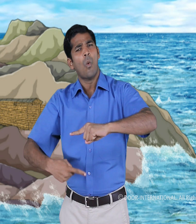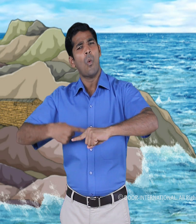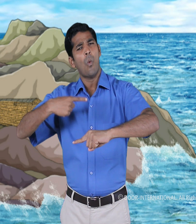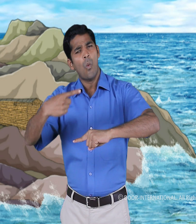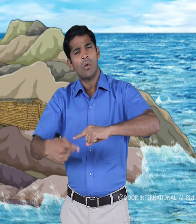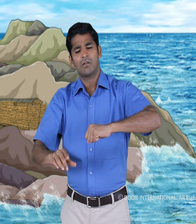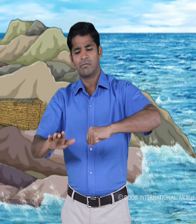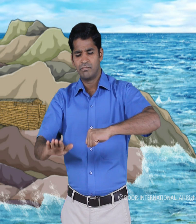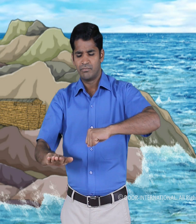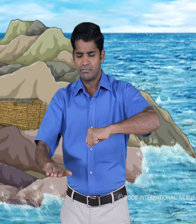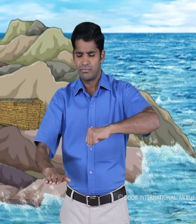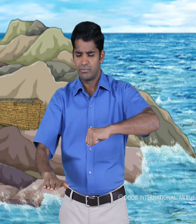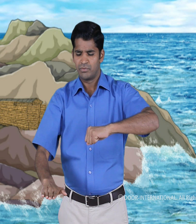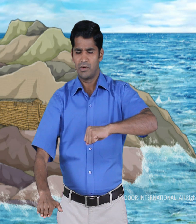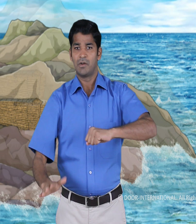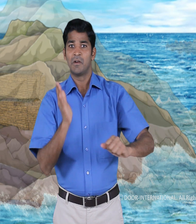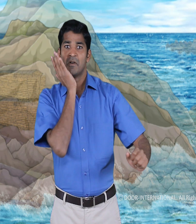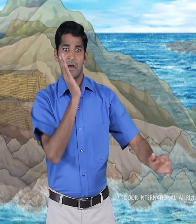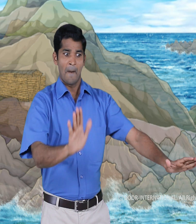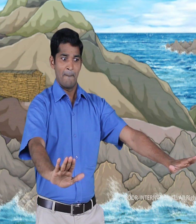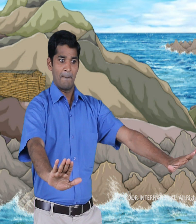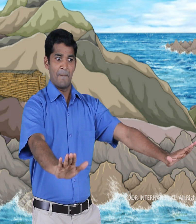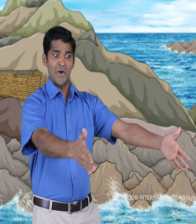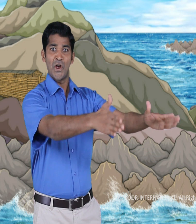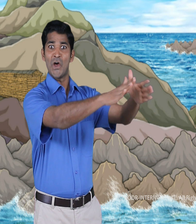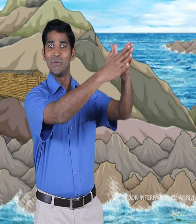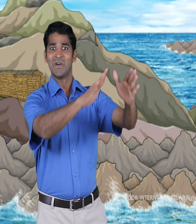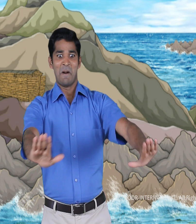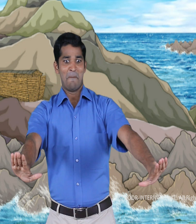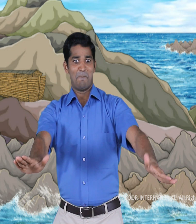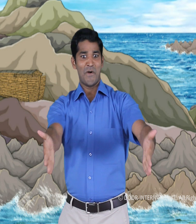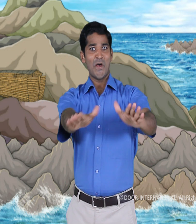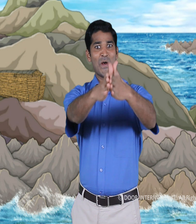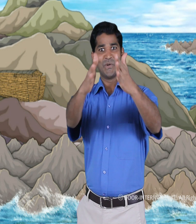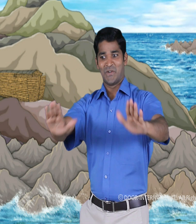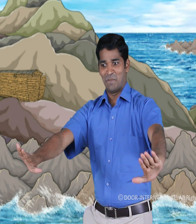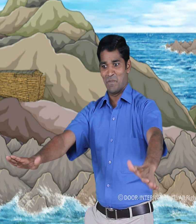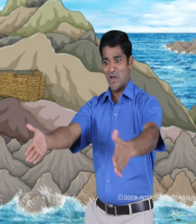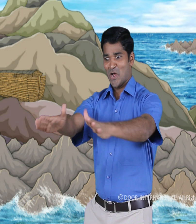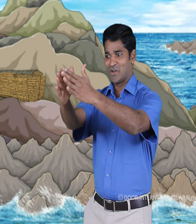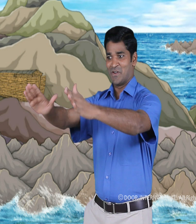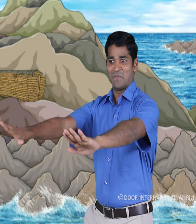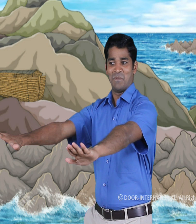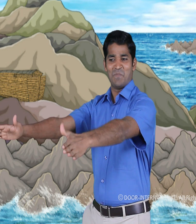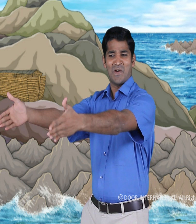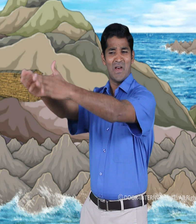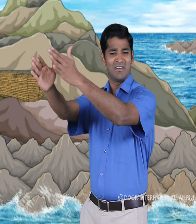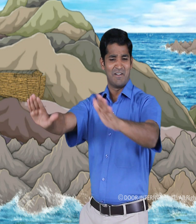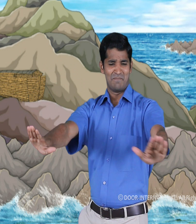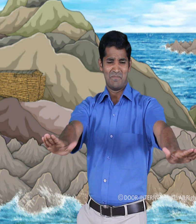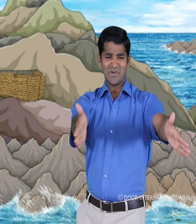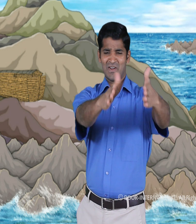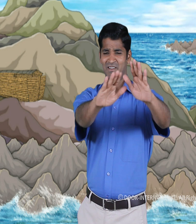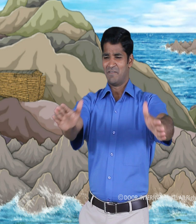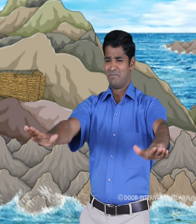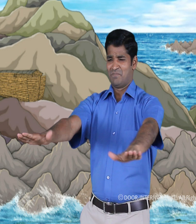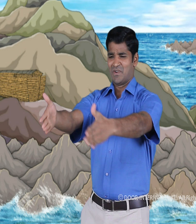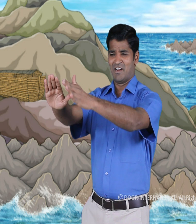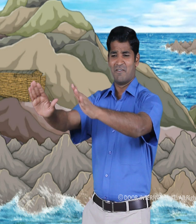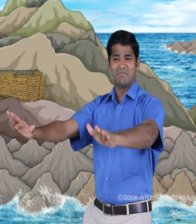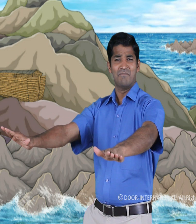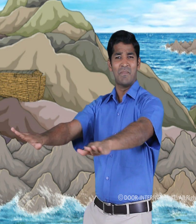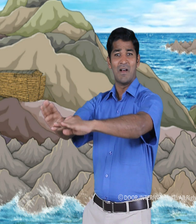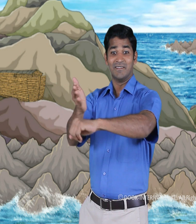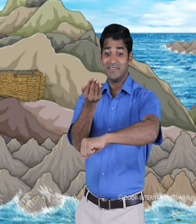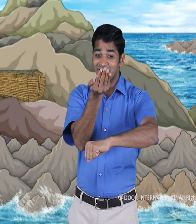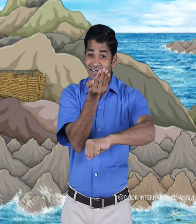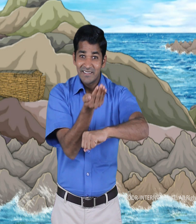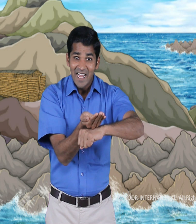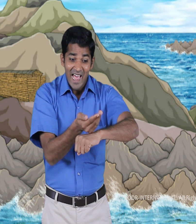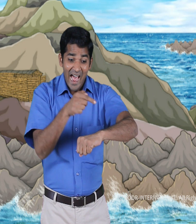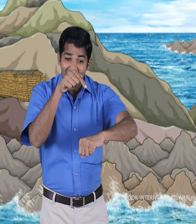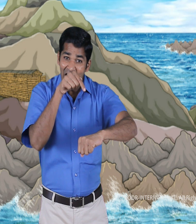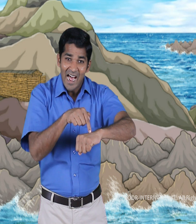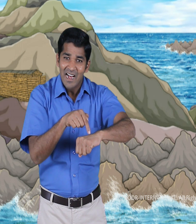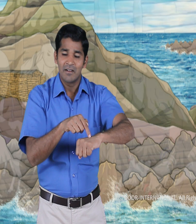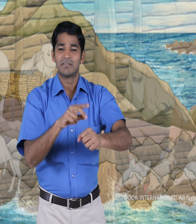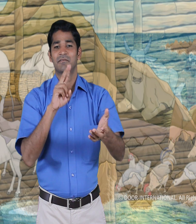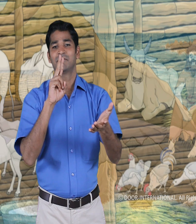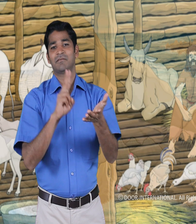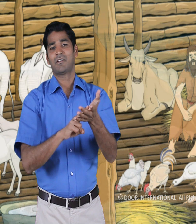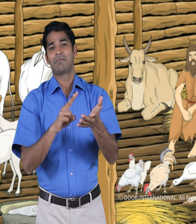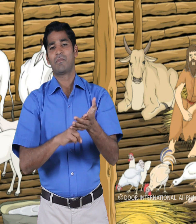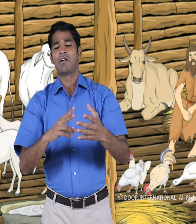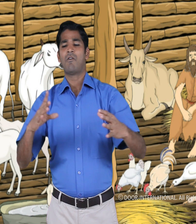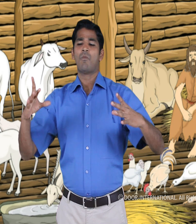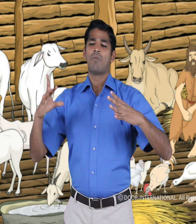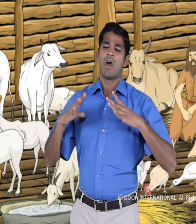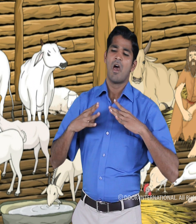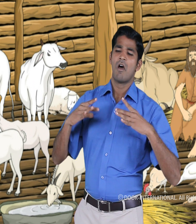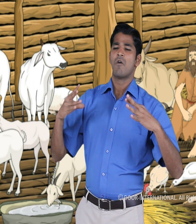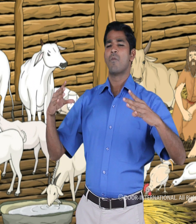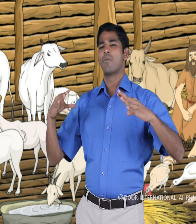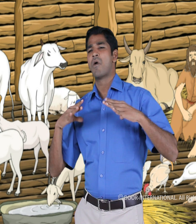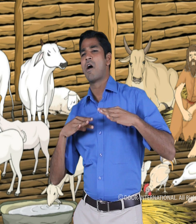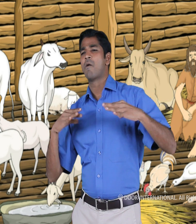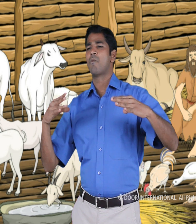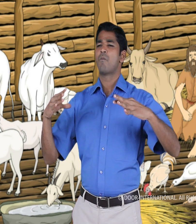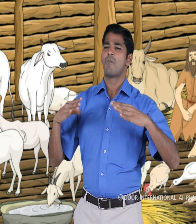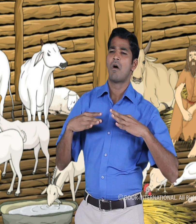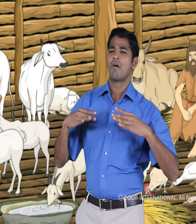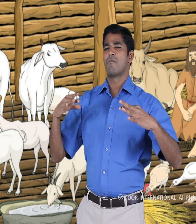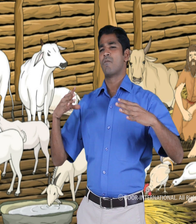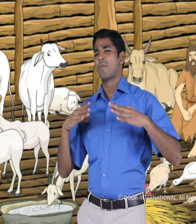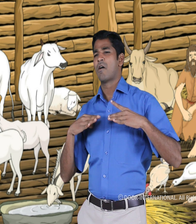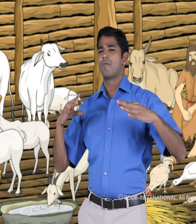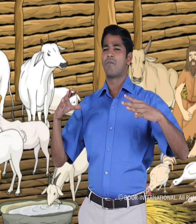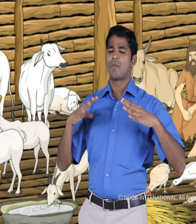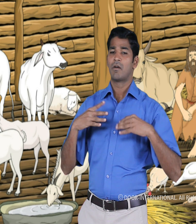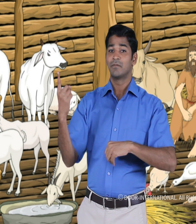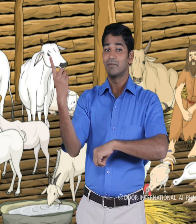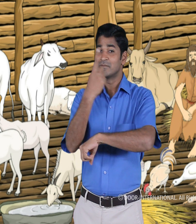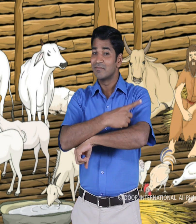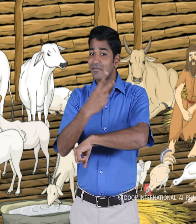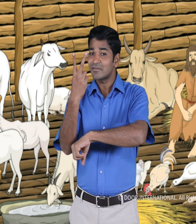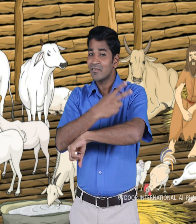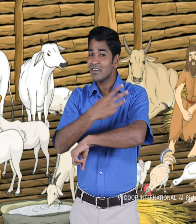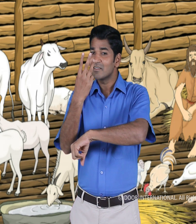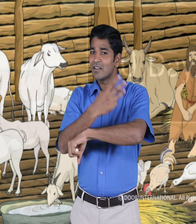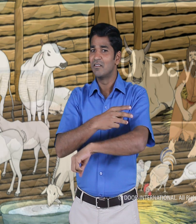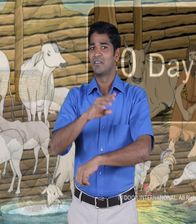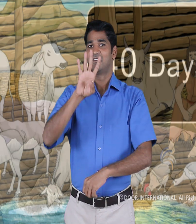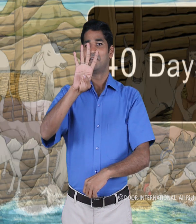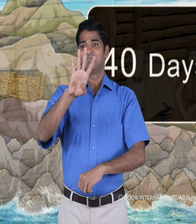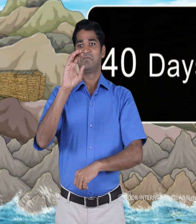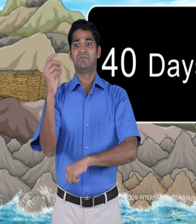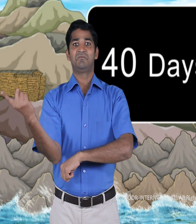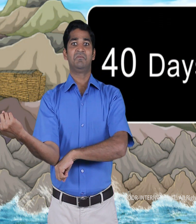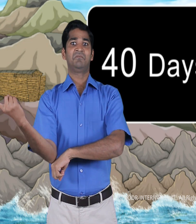And the waters continued to recede until the tenth month, and on the first day of the tenth month the tops of the mountains became visible.